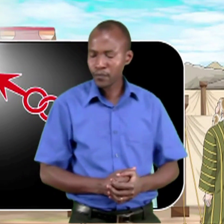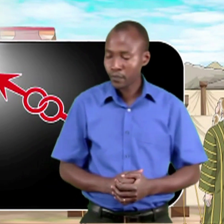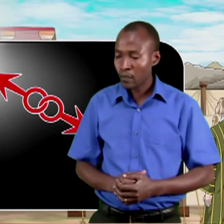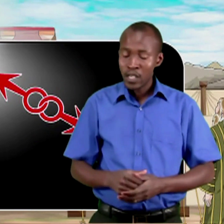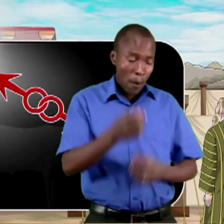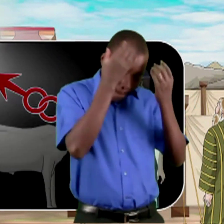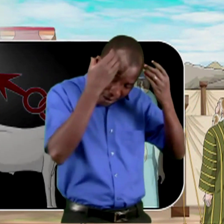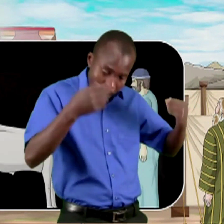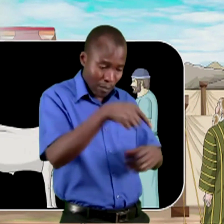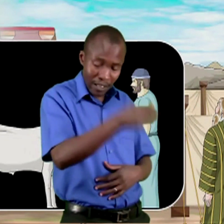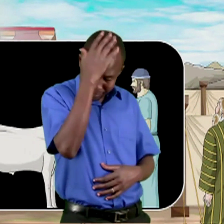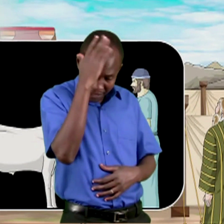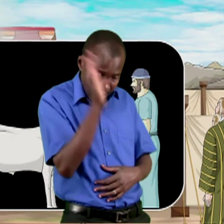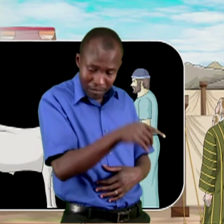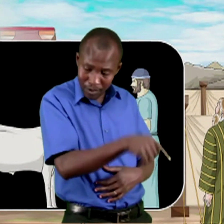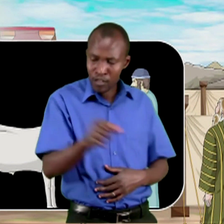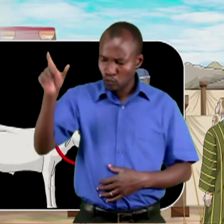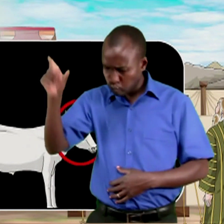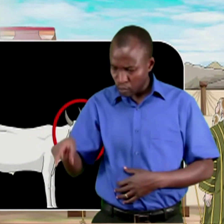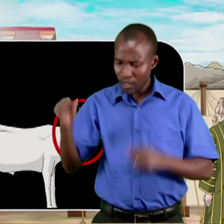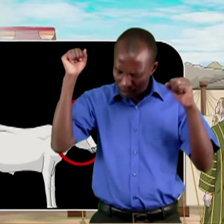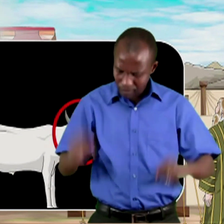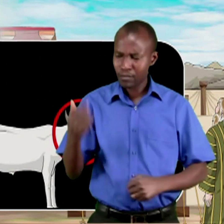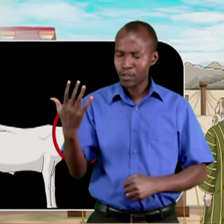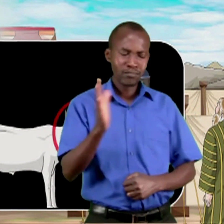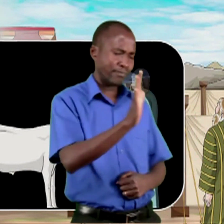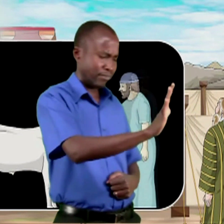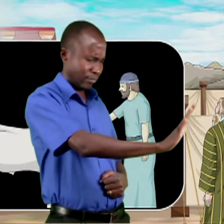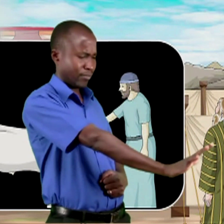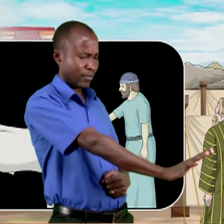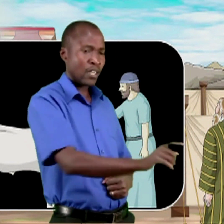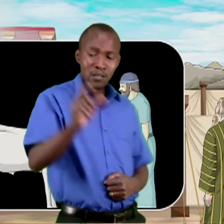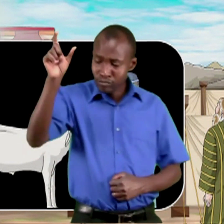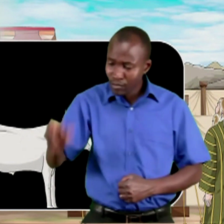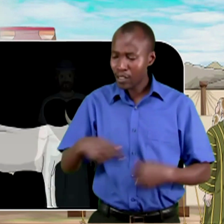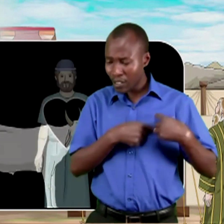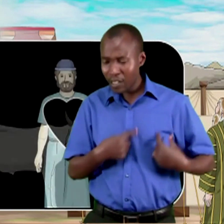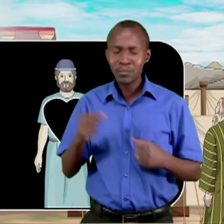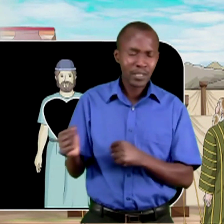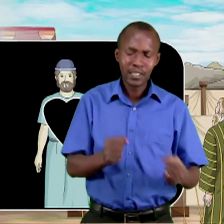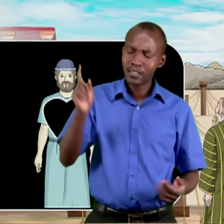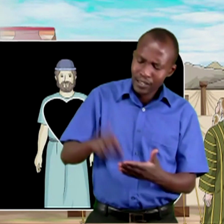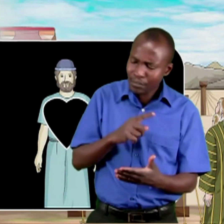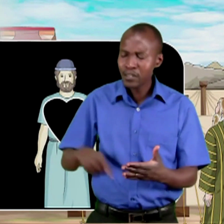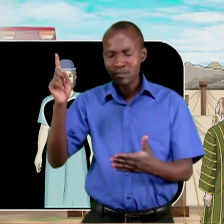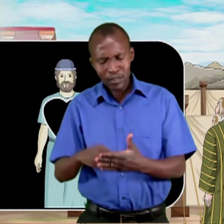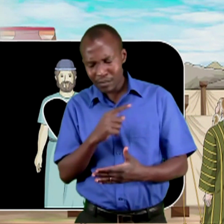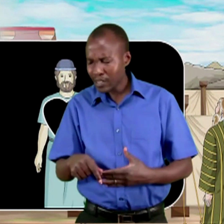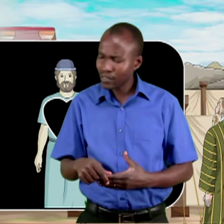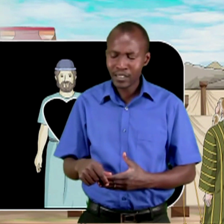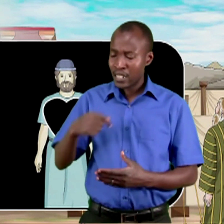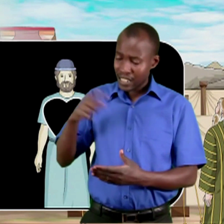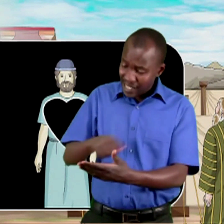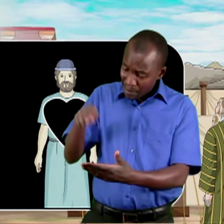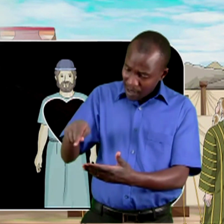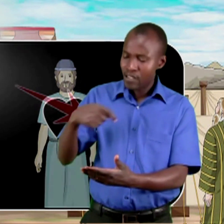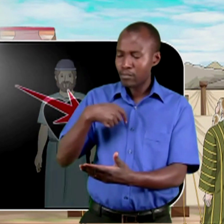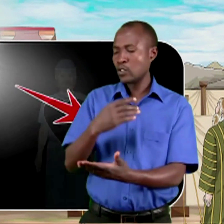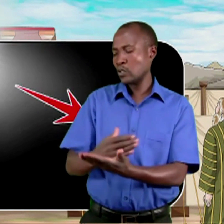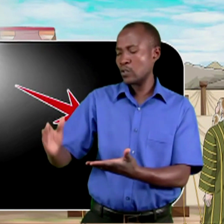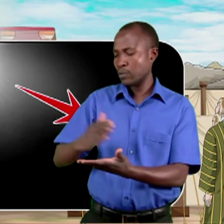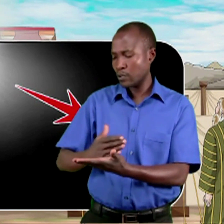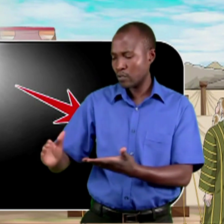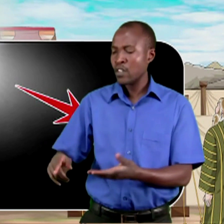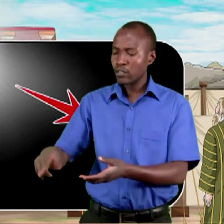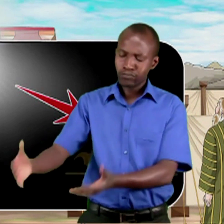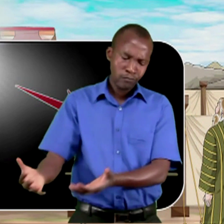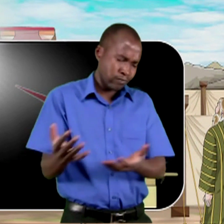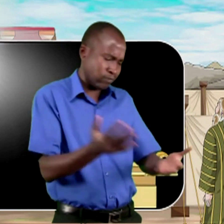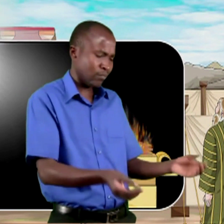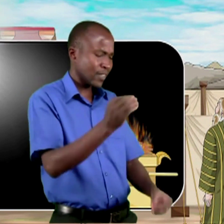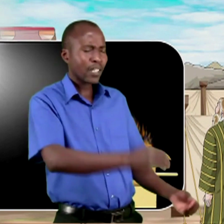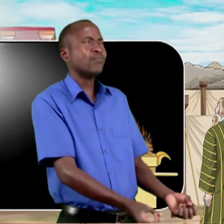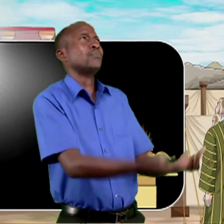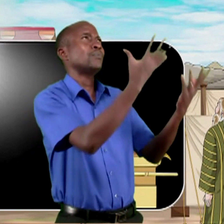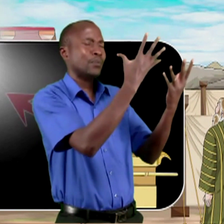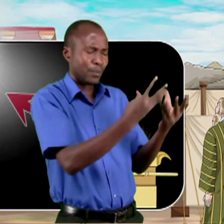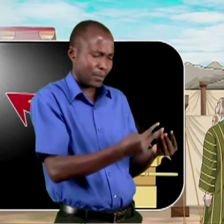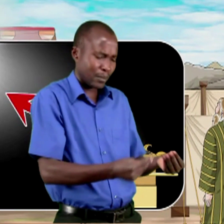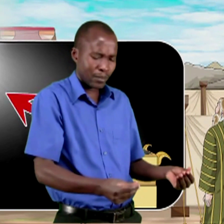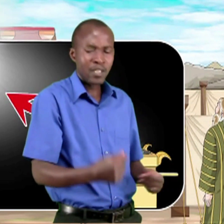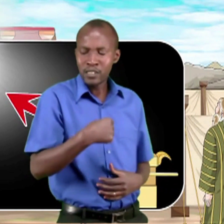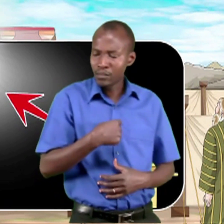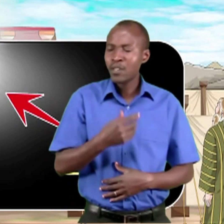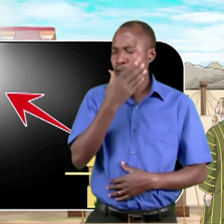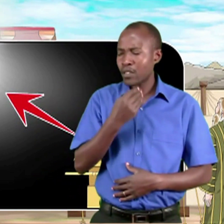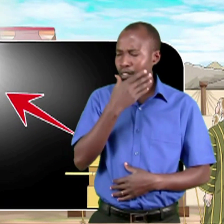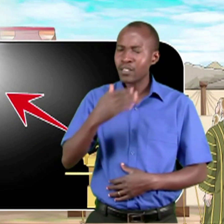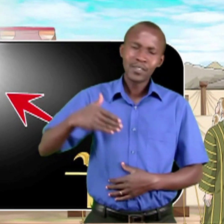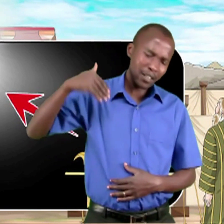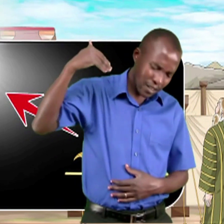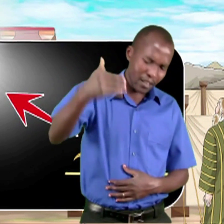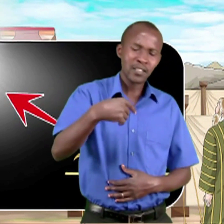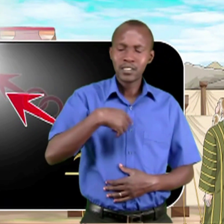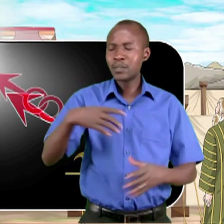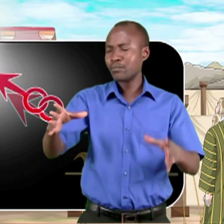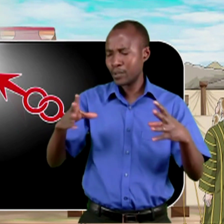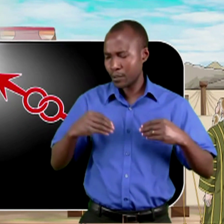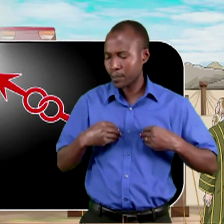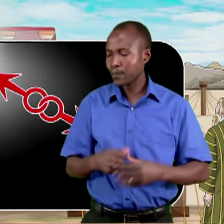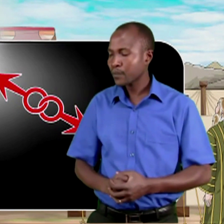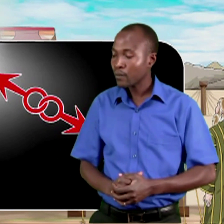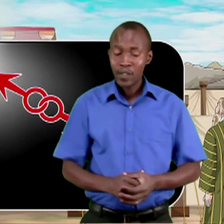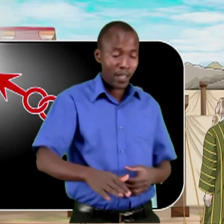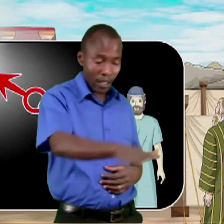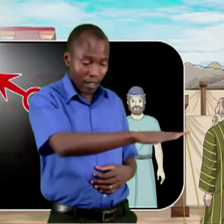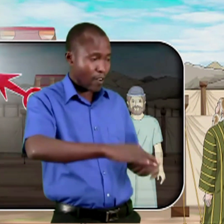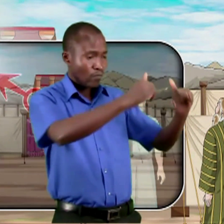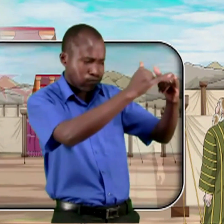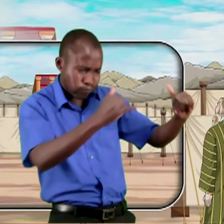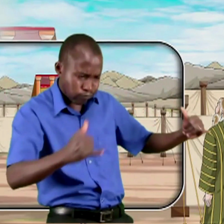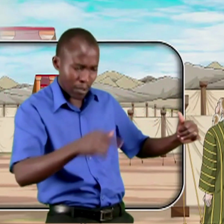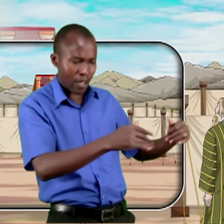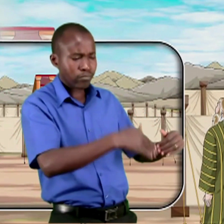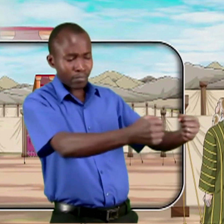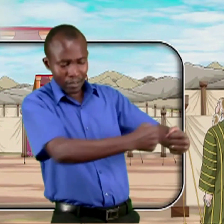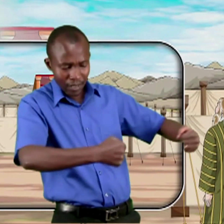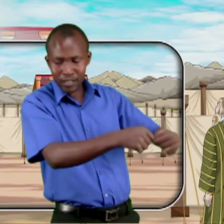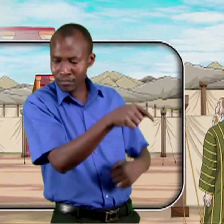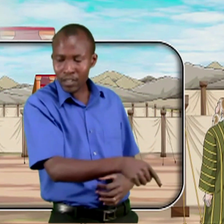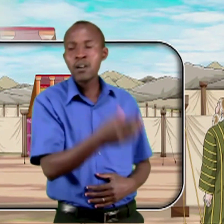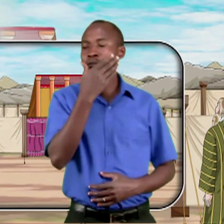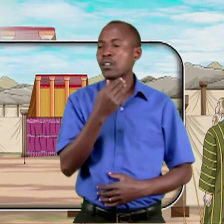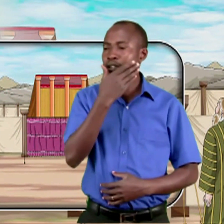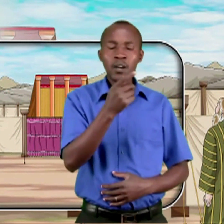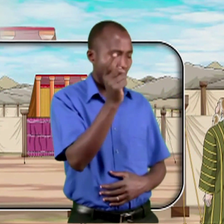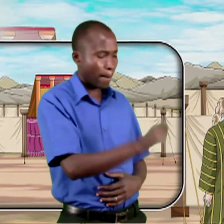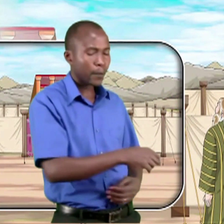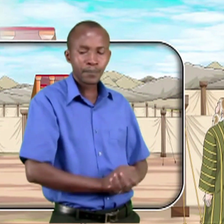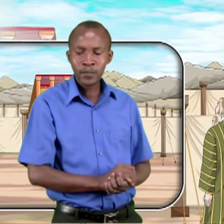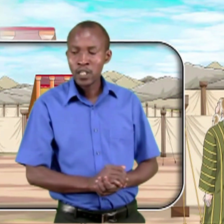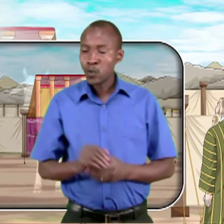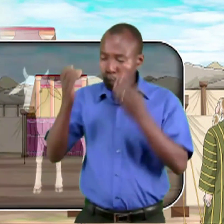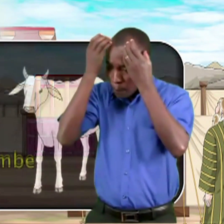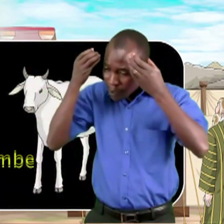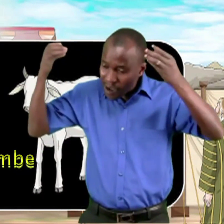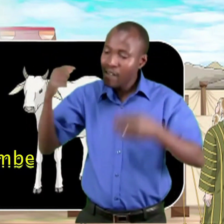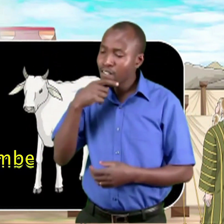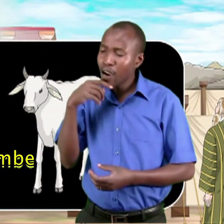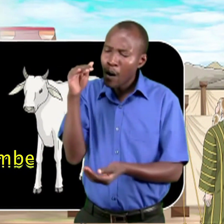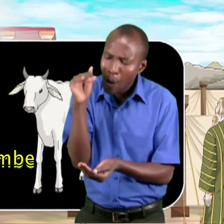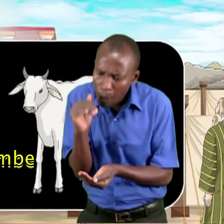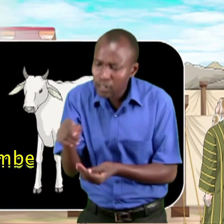He is to lay his hand on the head of the burnt offering, so it can be accepted on his behalf to make atonement for him.